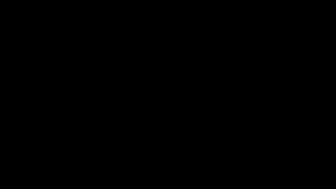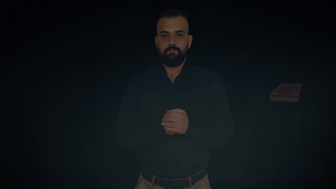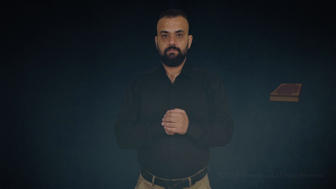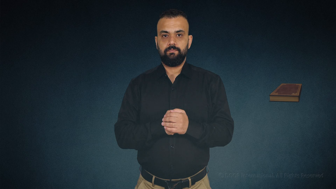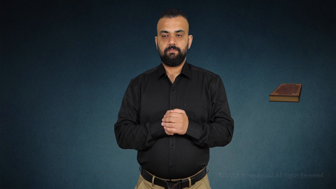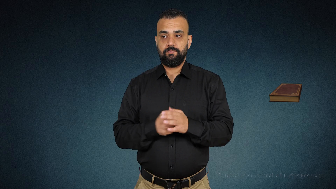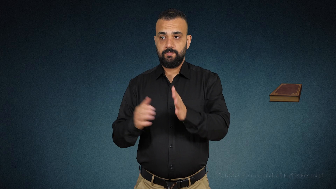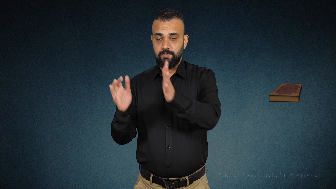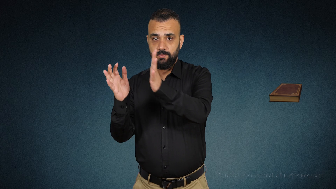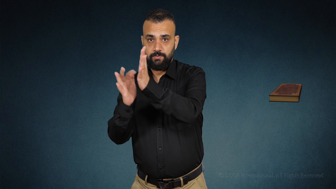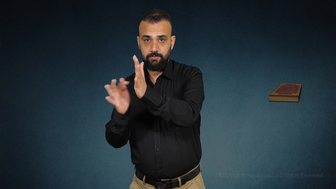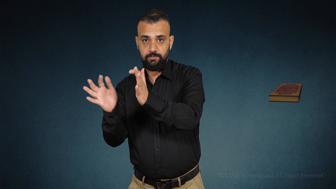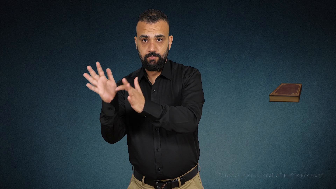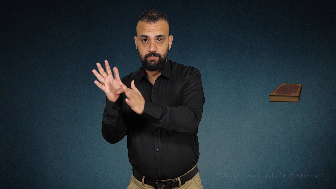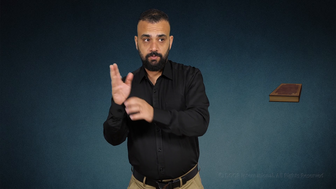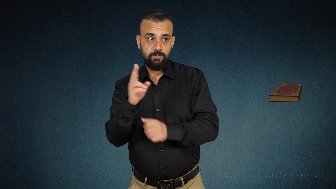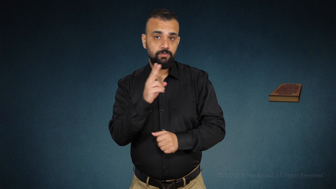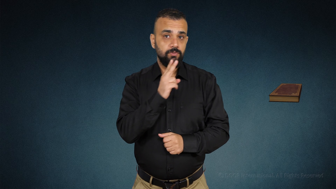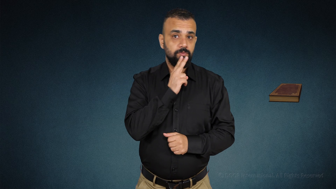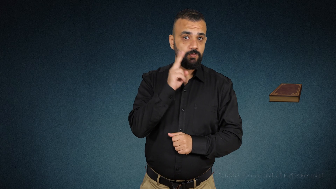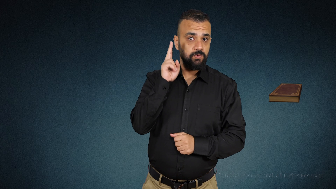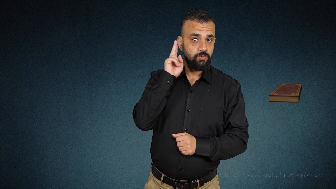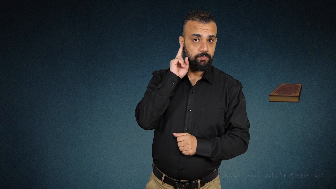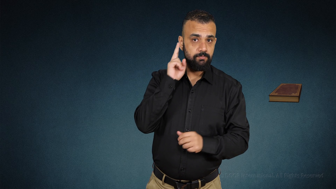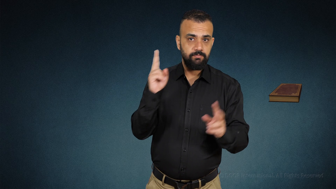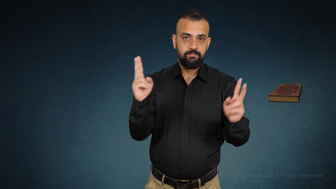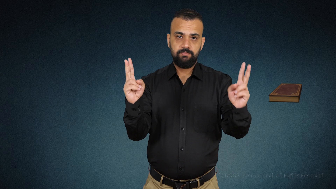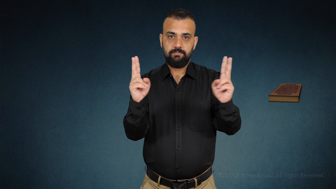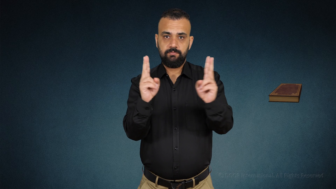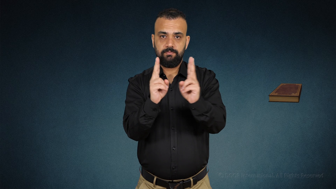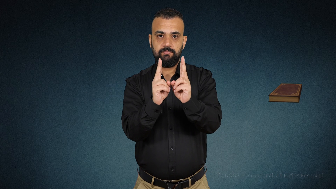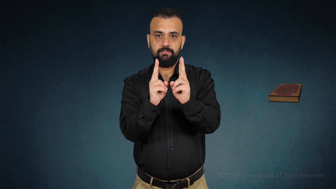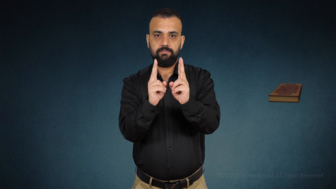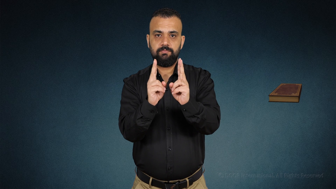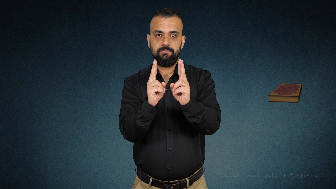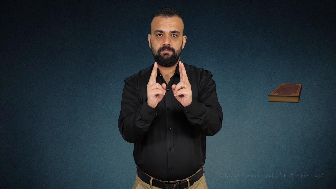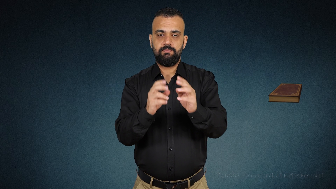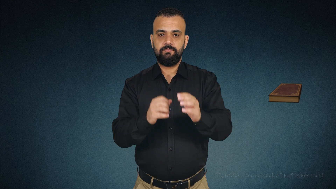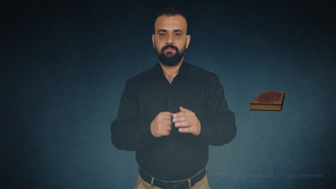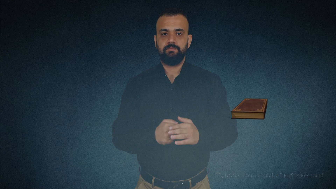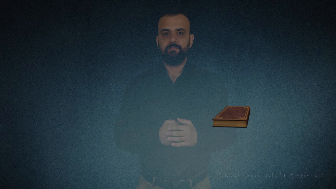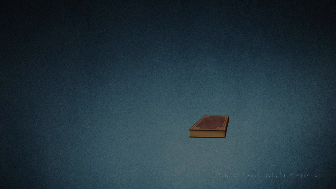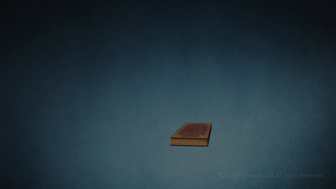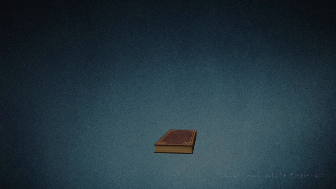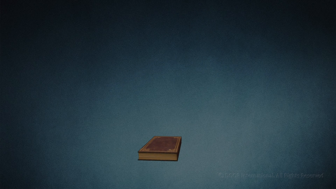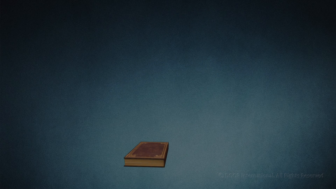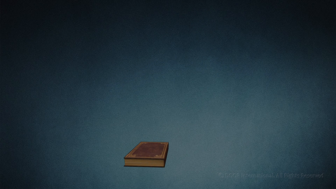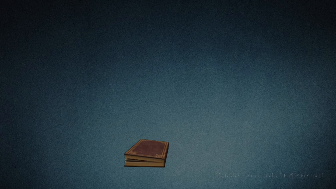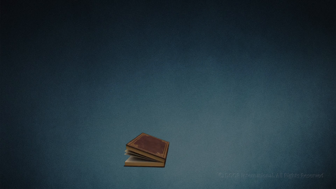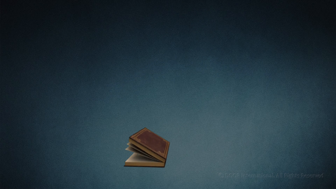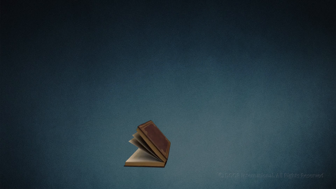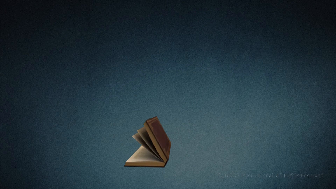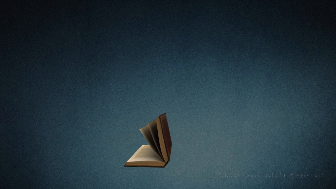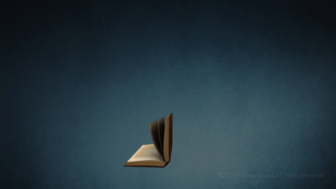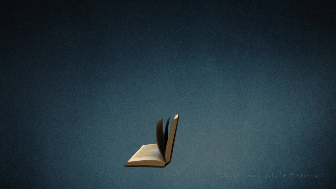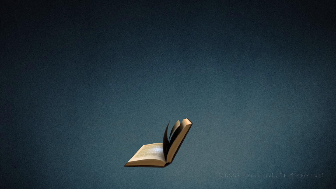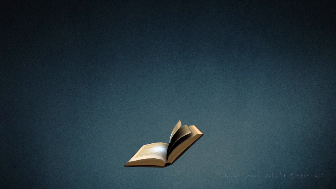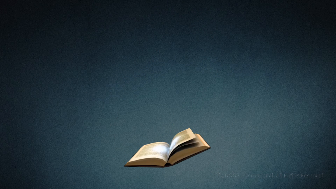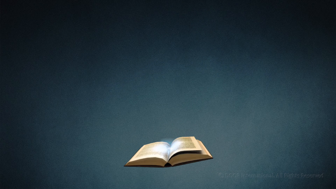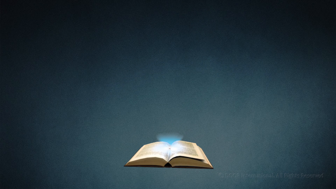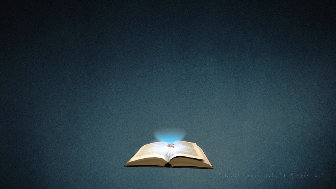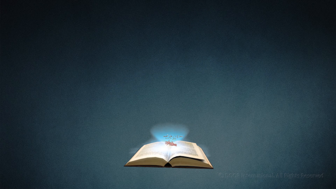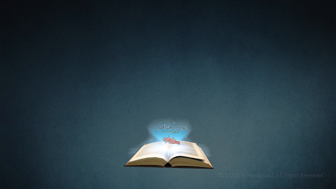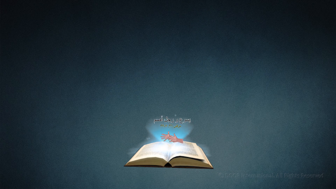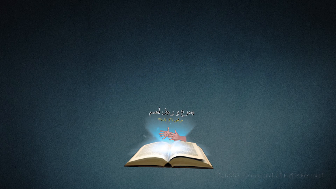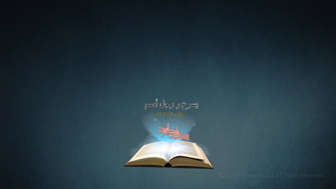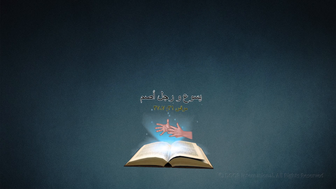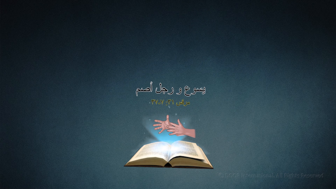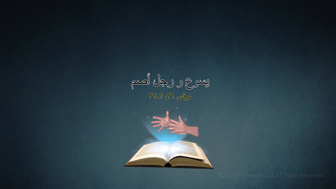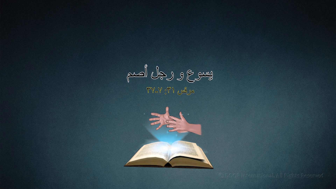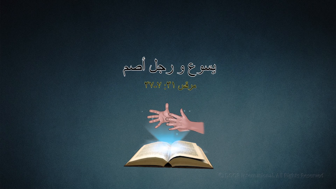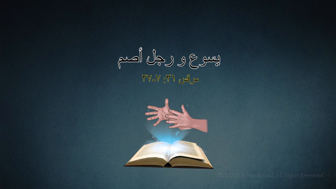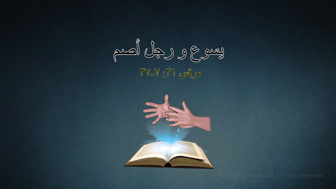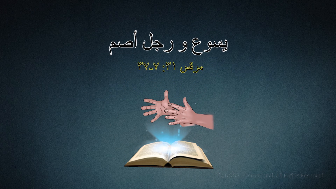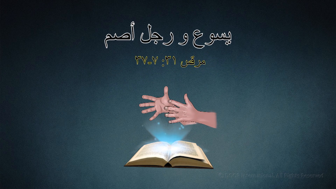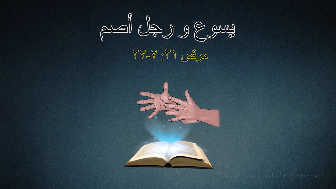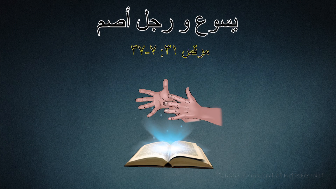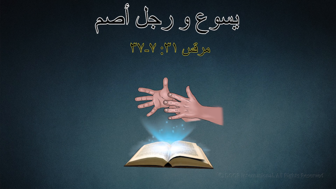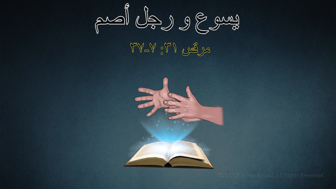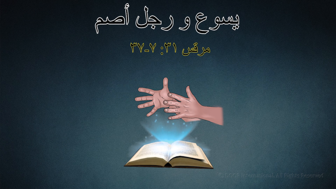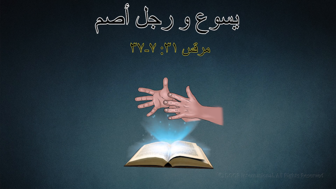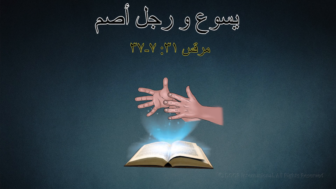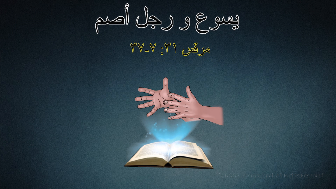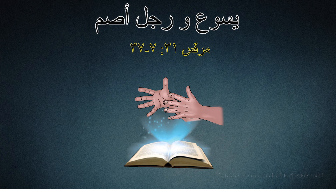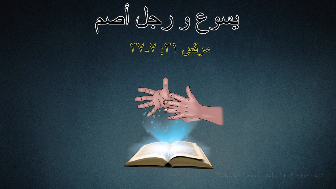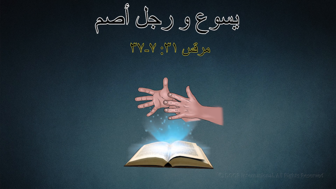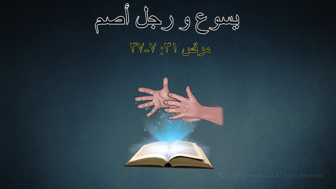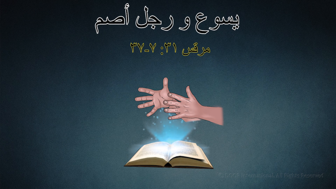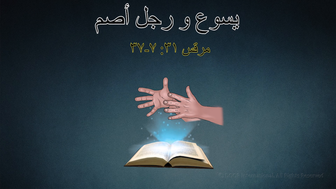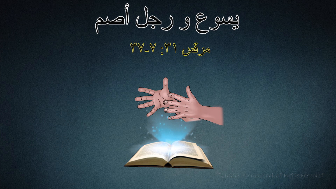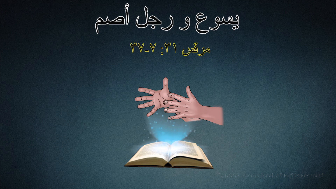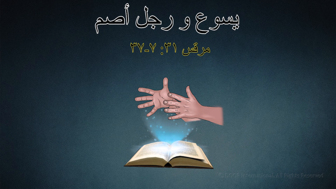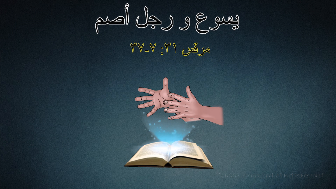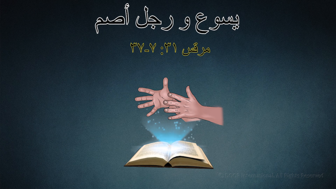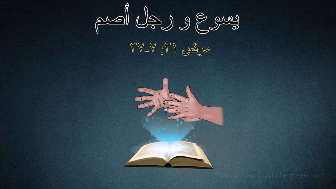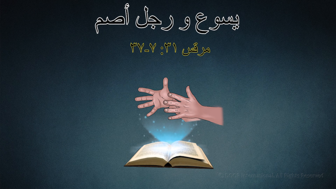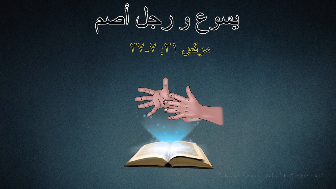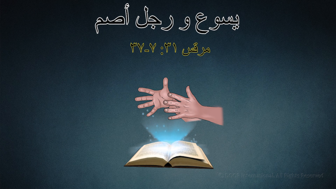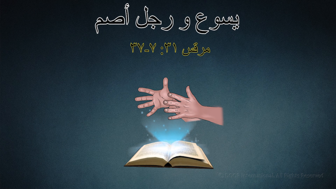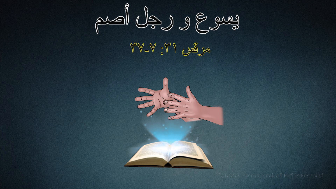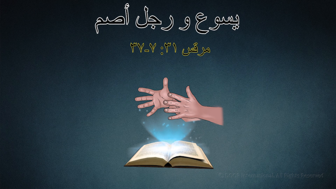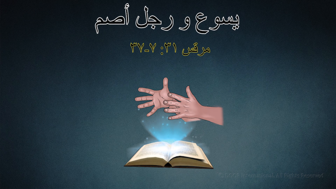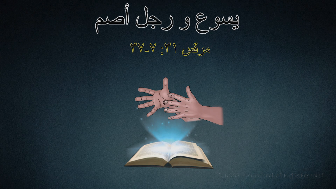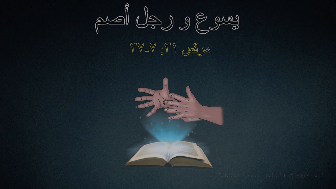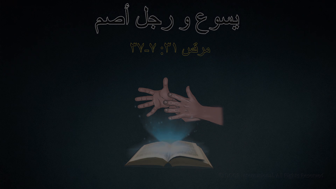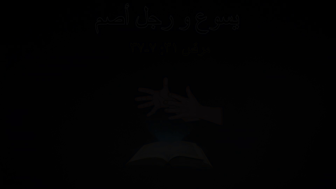Jesus and a deaf man